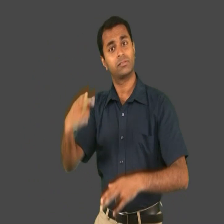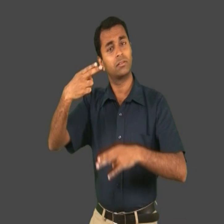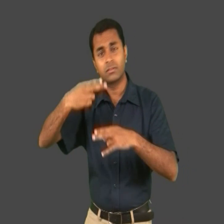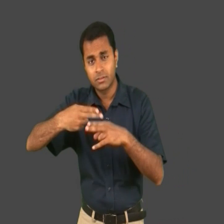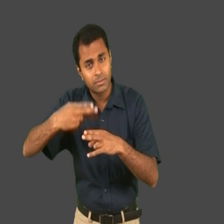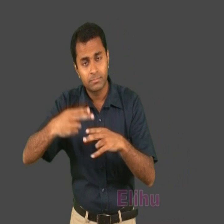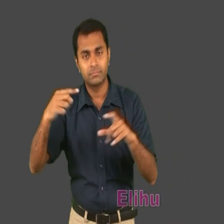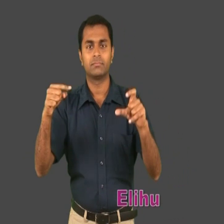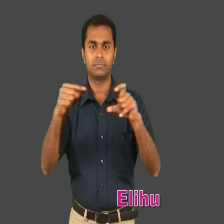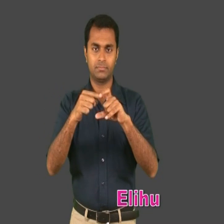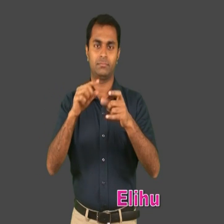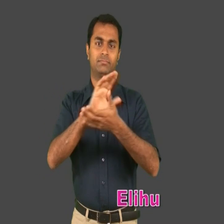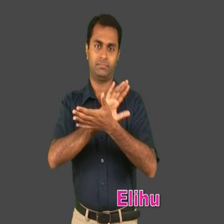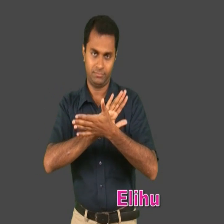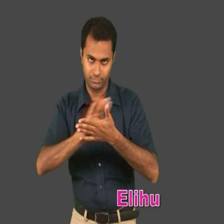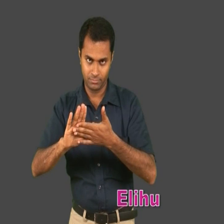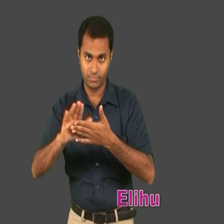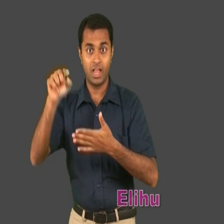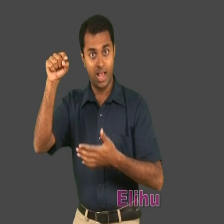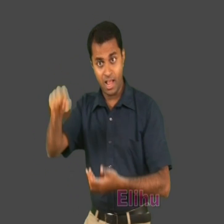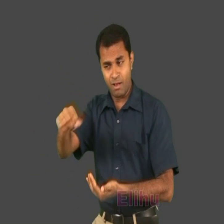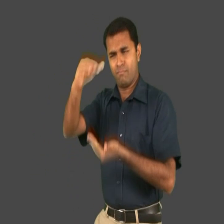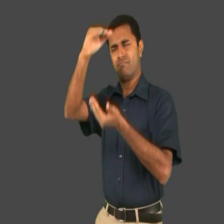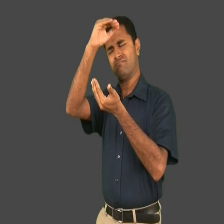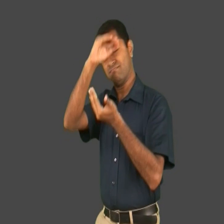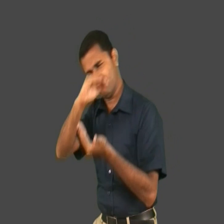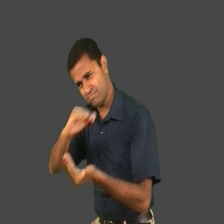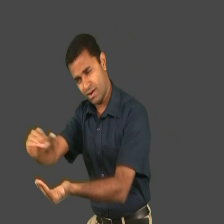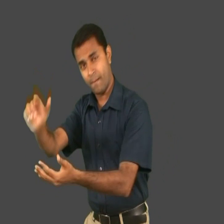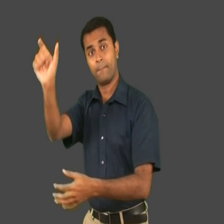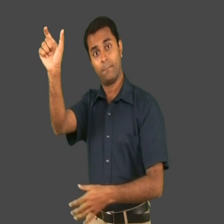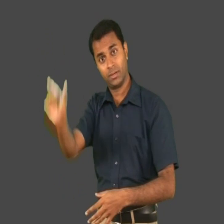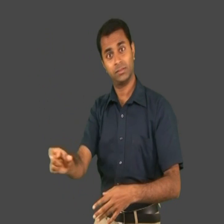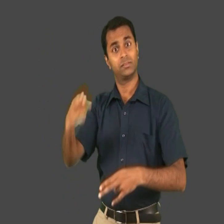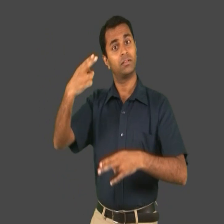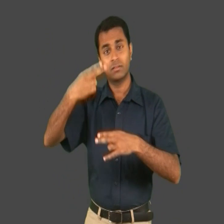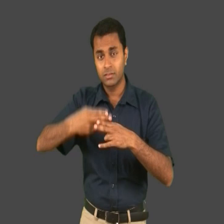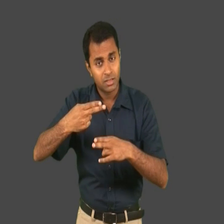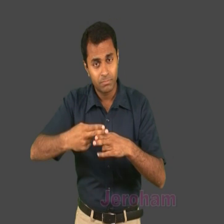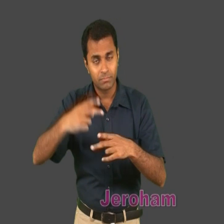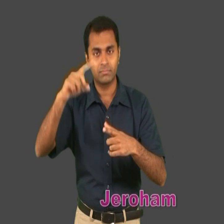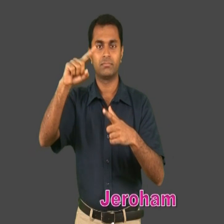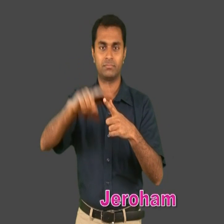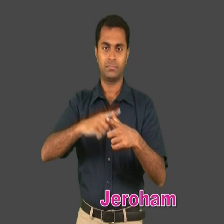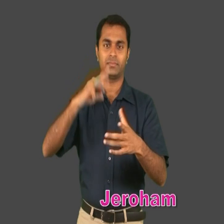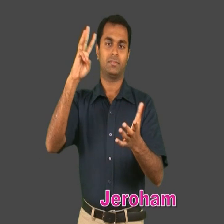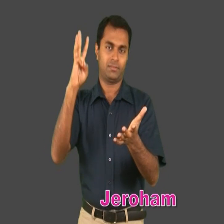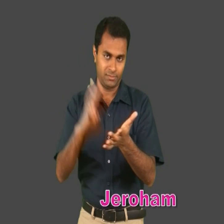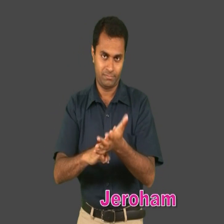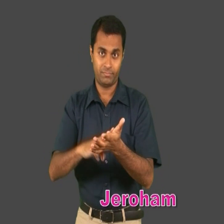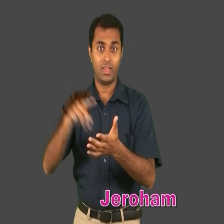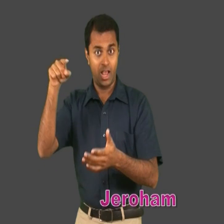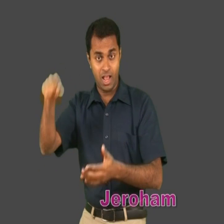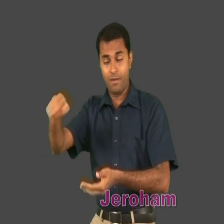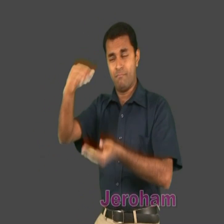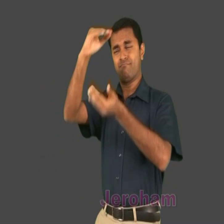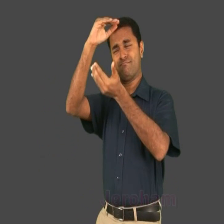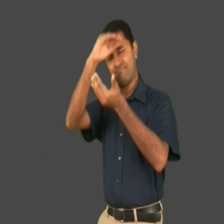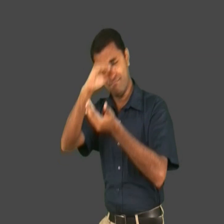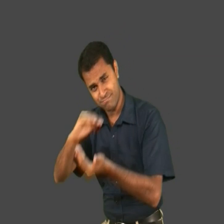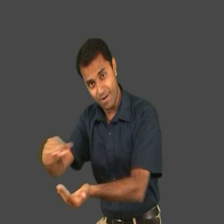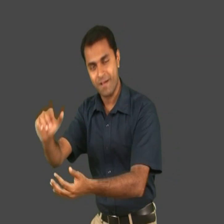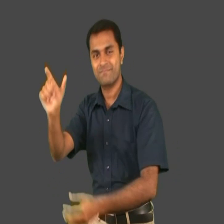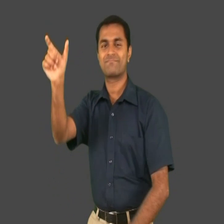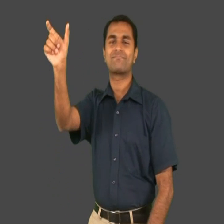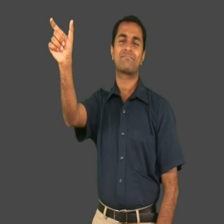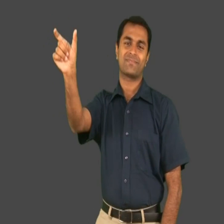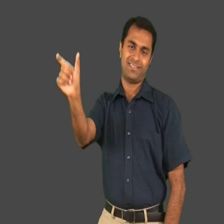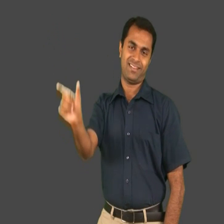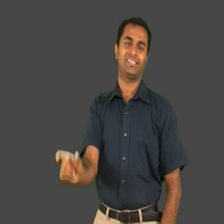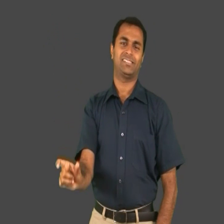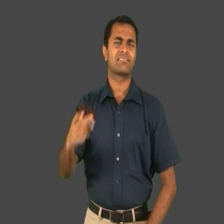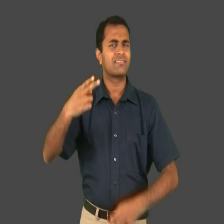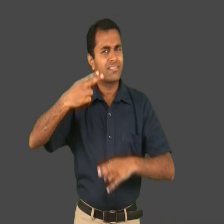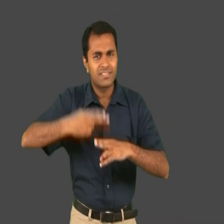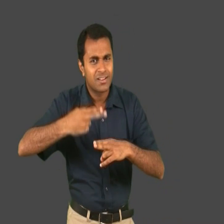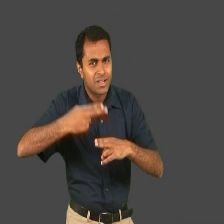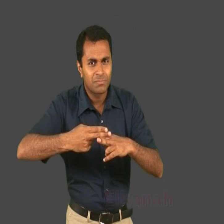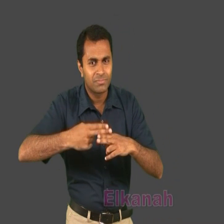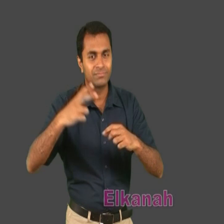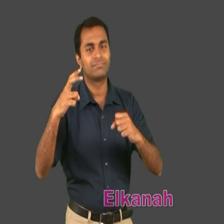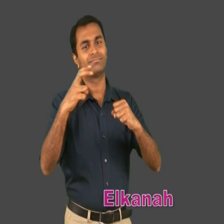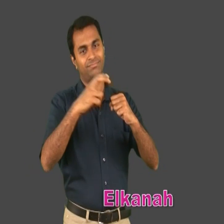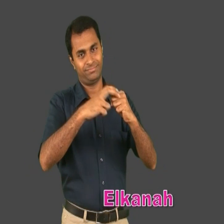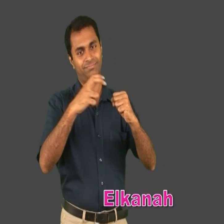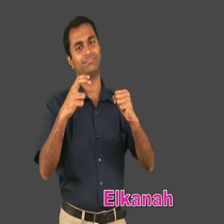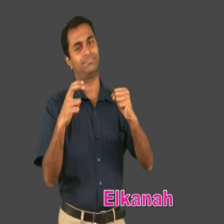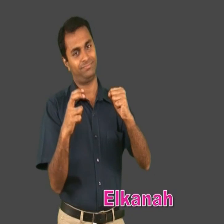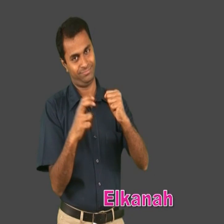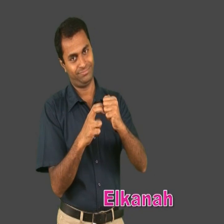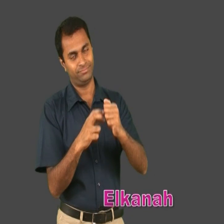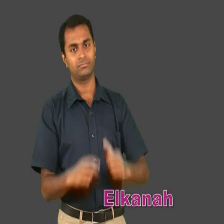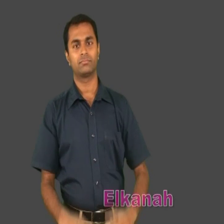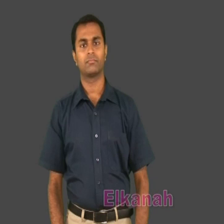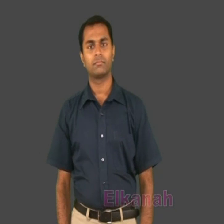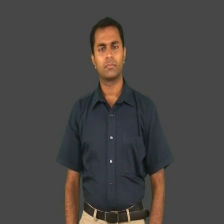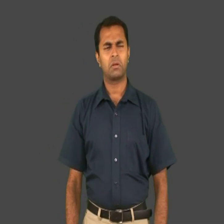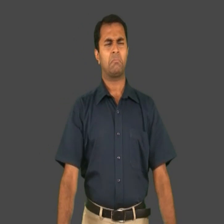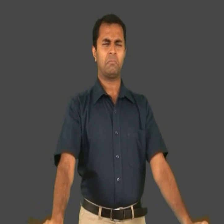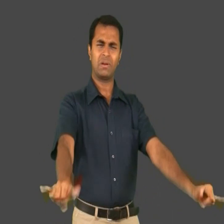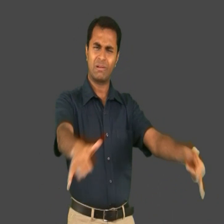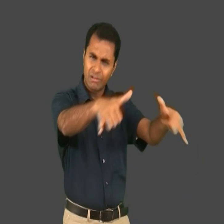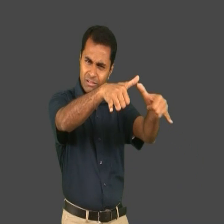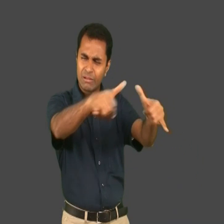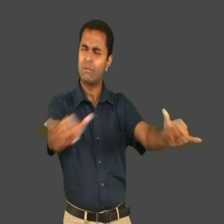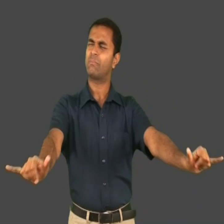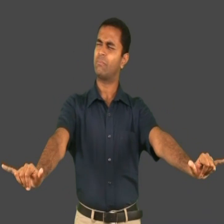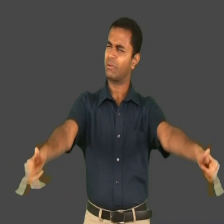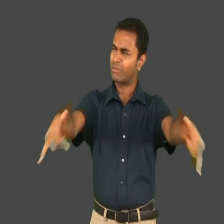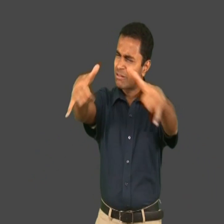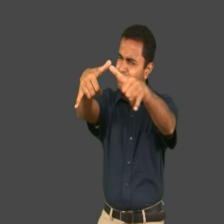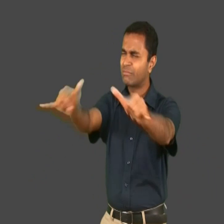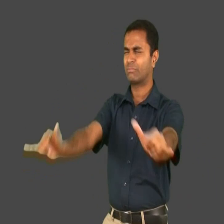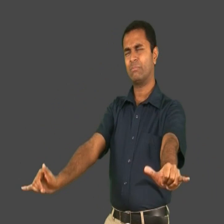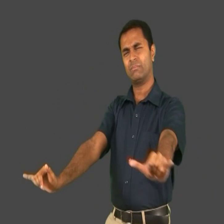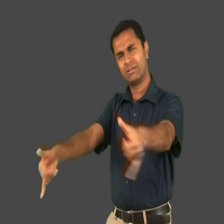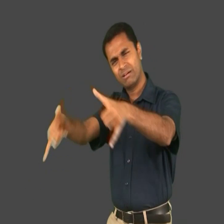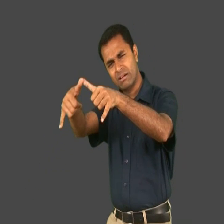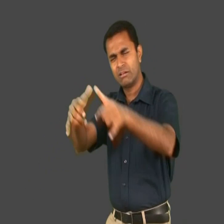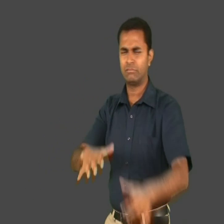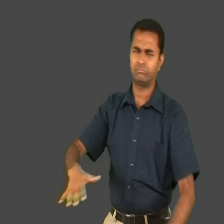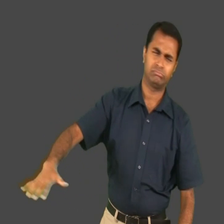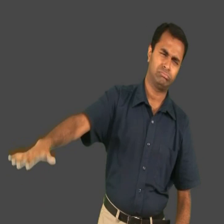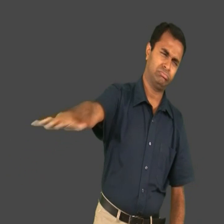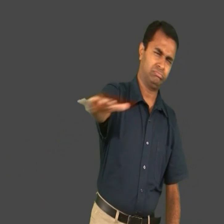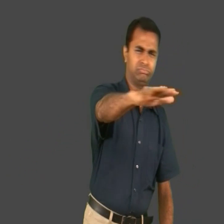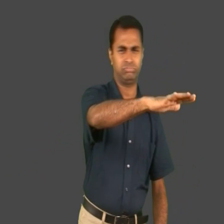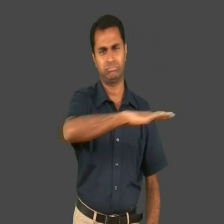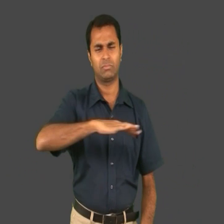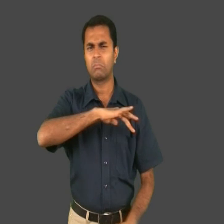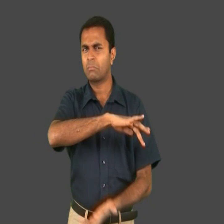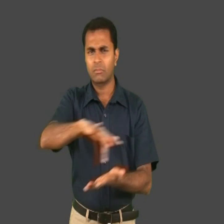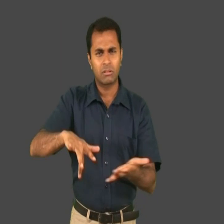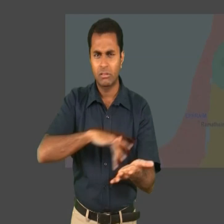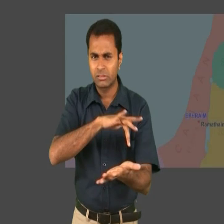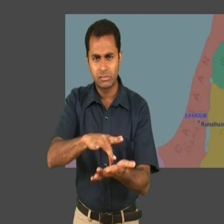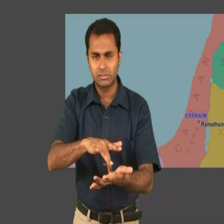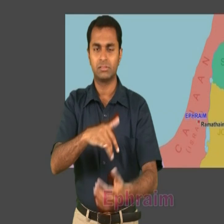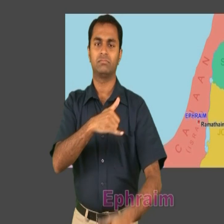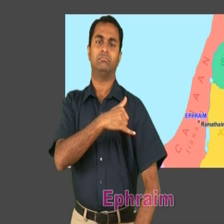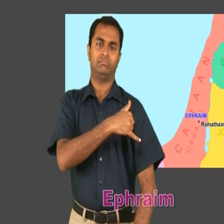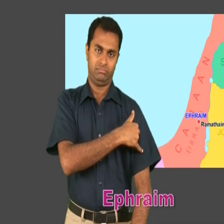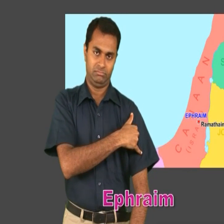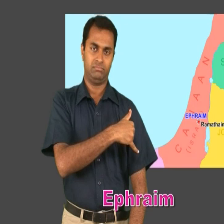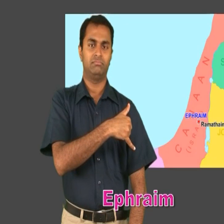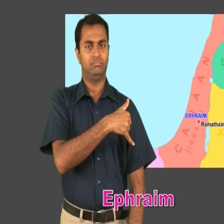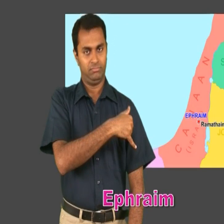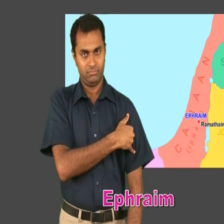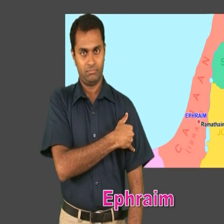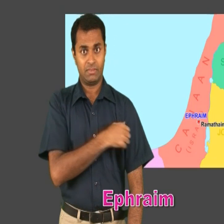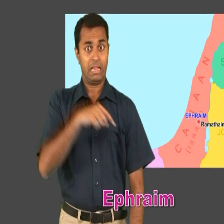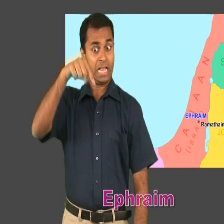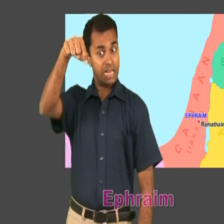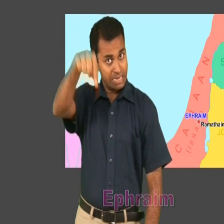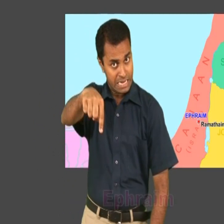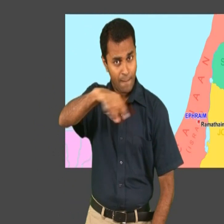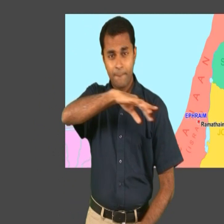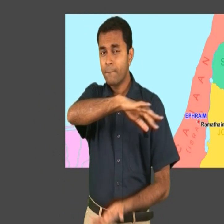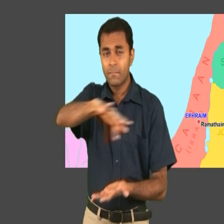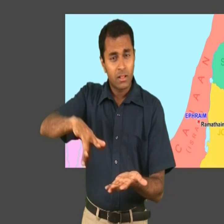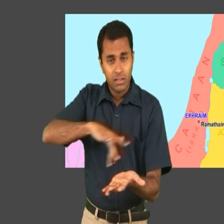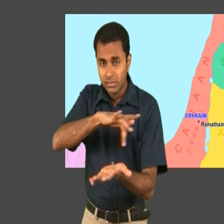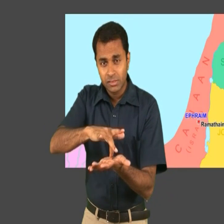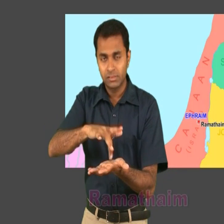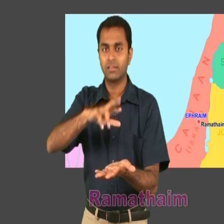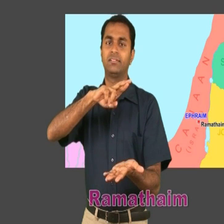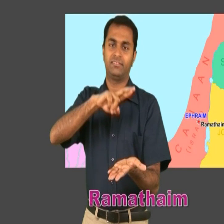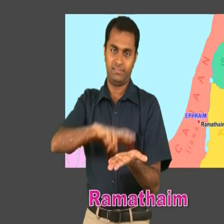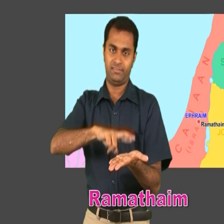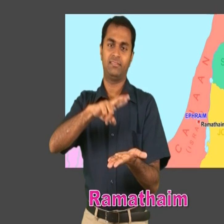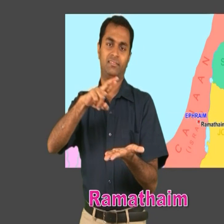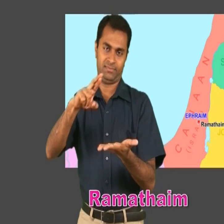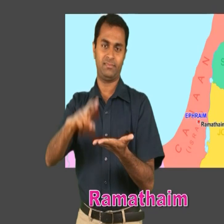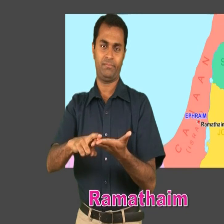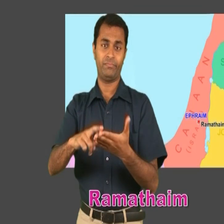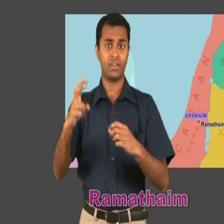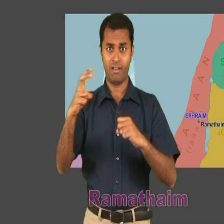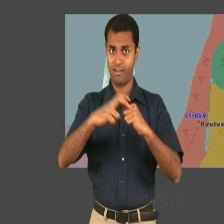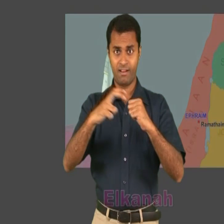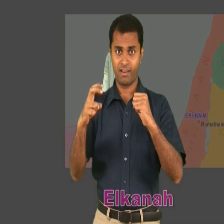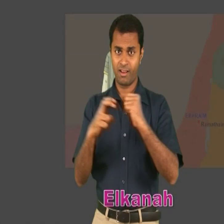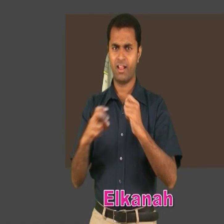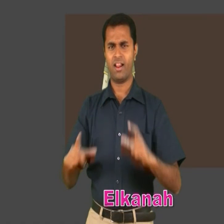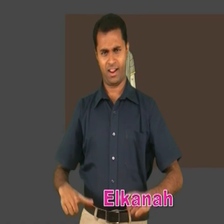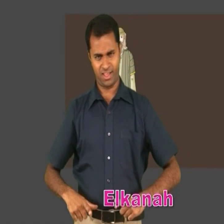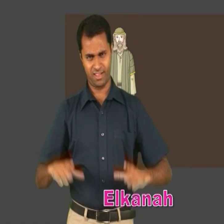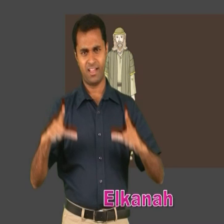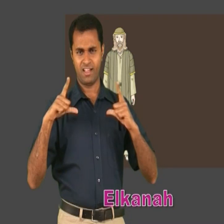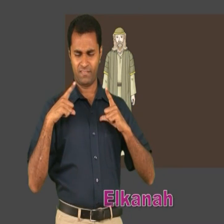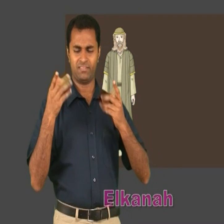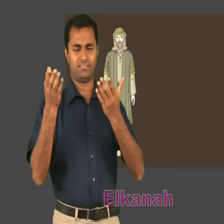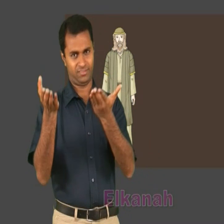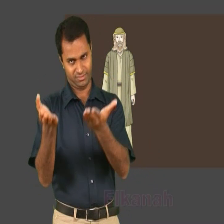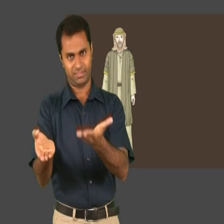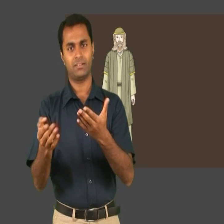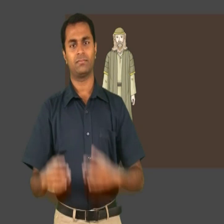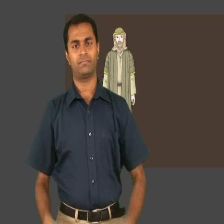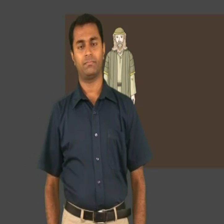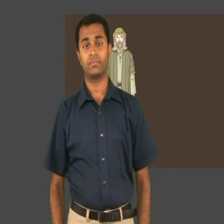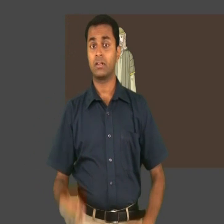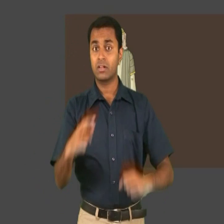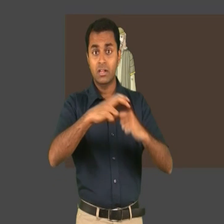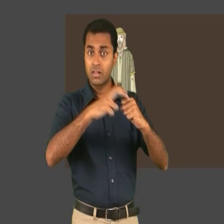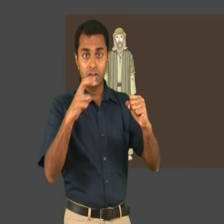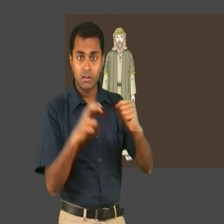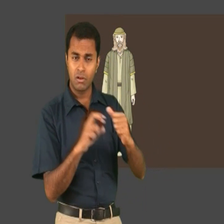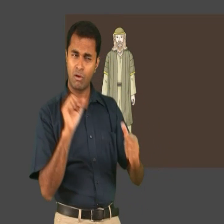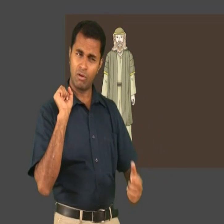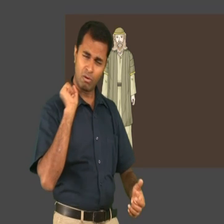He was the son of Jeroham, the son of Elihu, the son of Tohu, the son of Zuph, an Ephraimite.